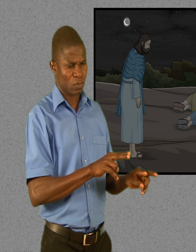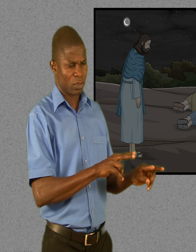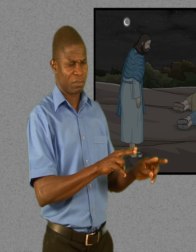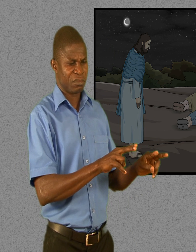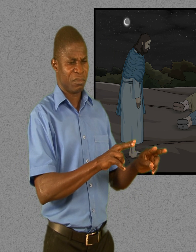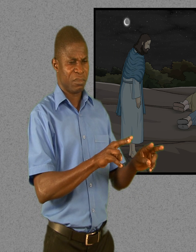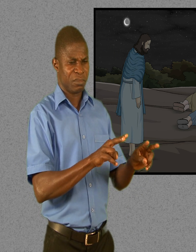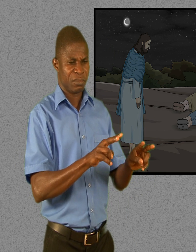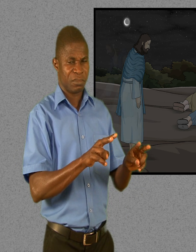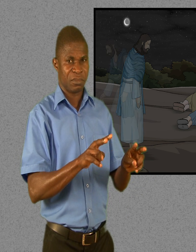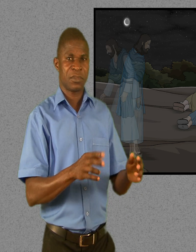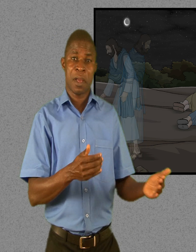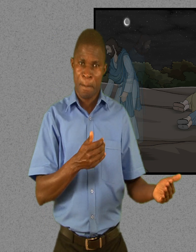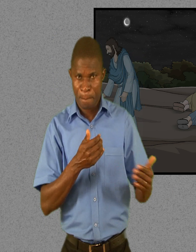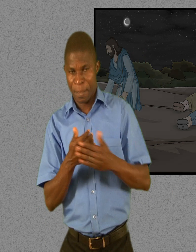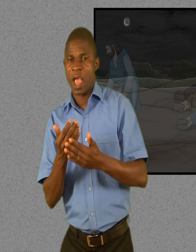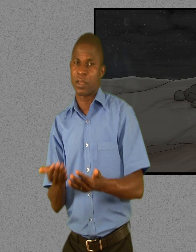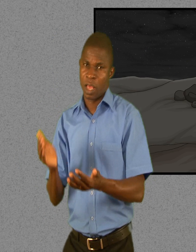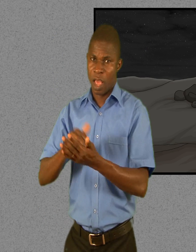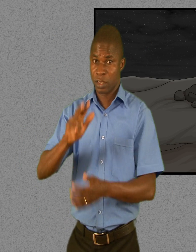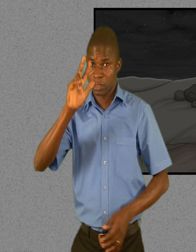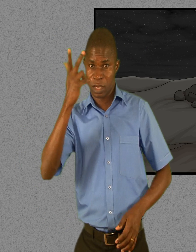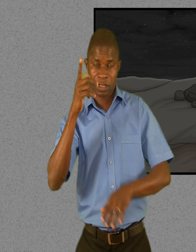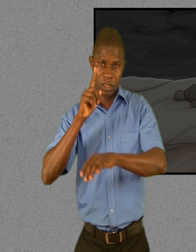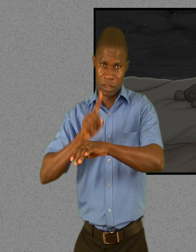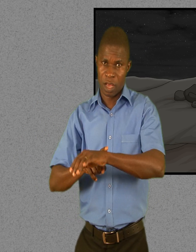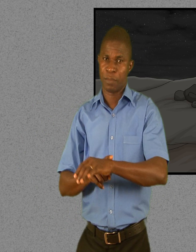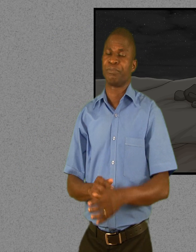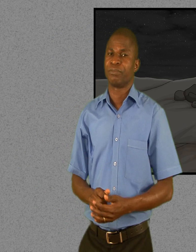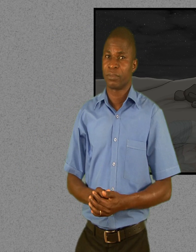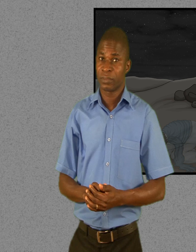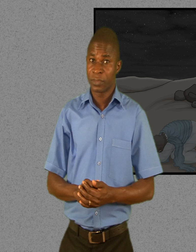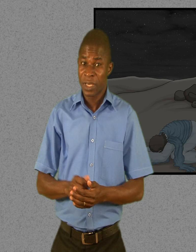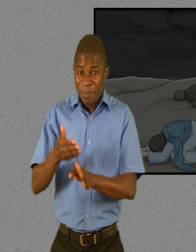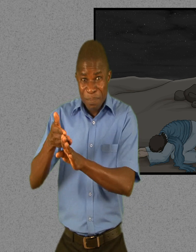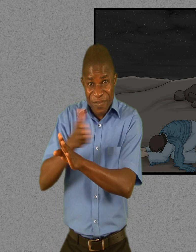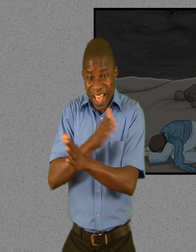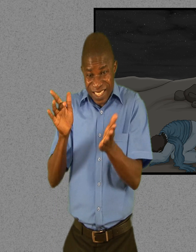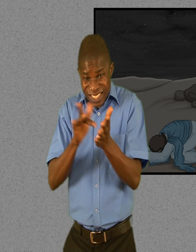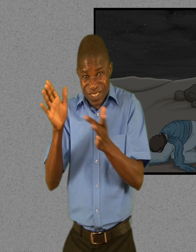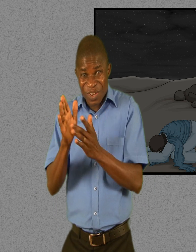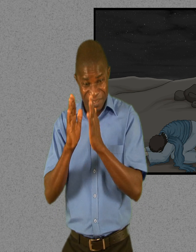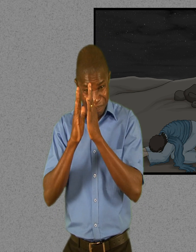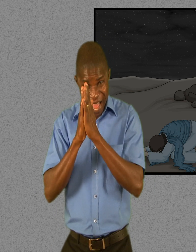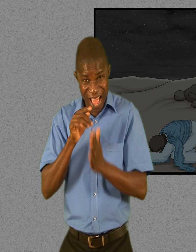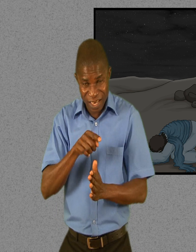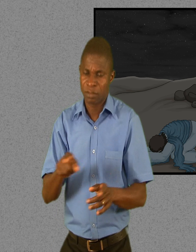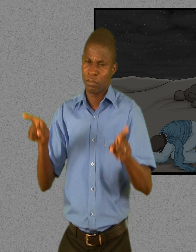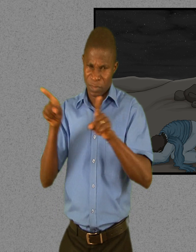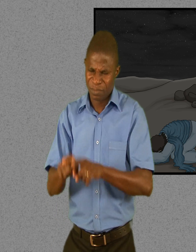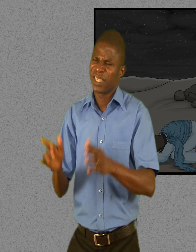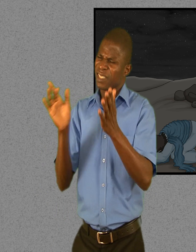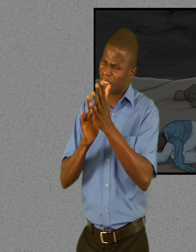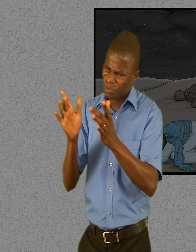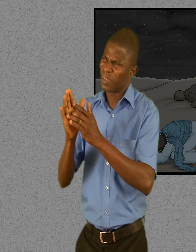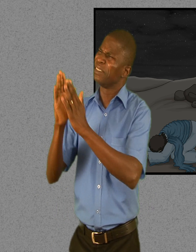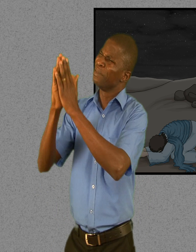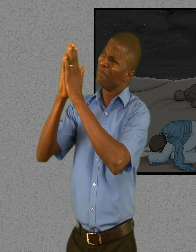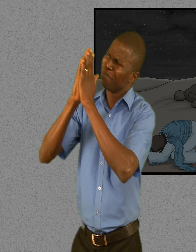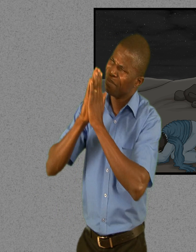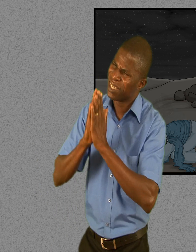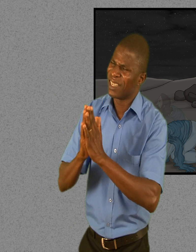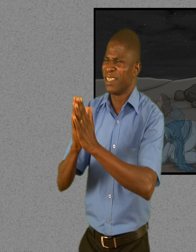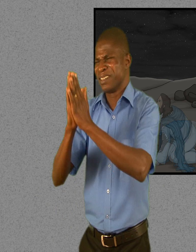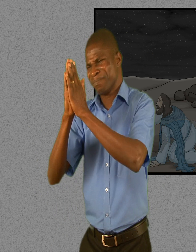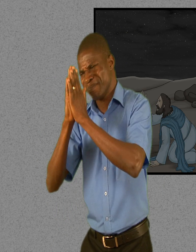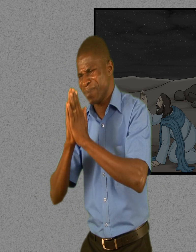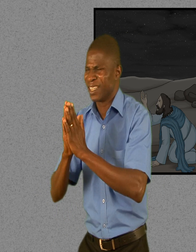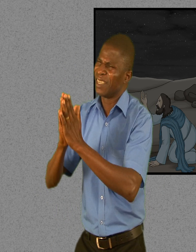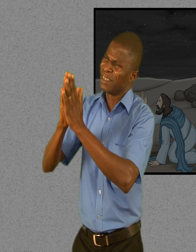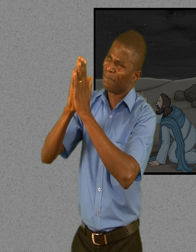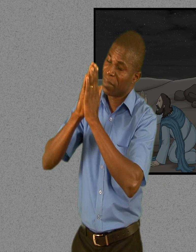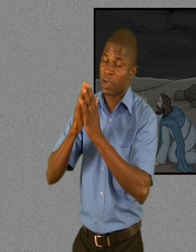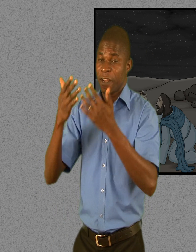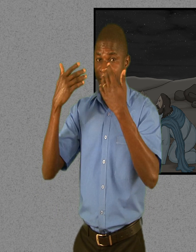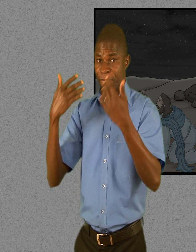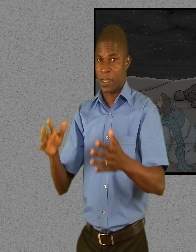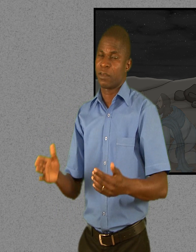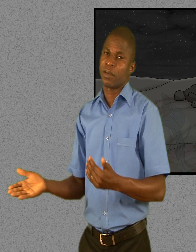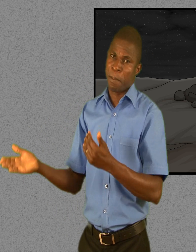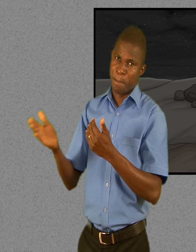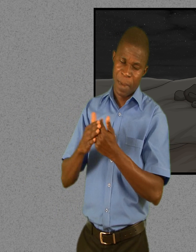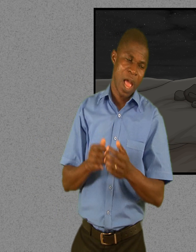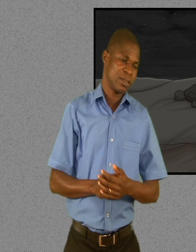So He left them and went away once more and prayed a third time, saying the same thing.